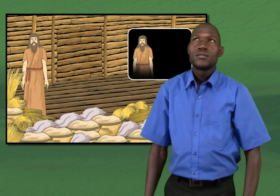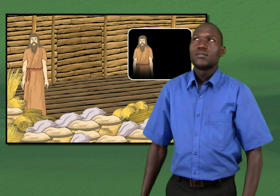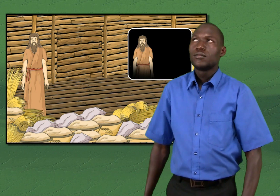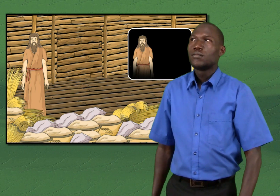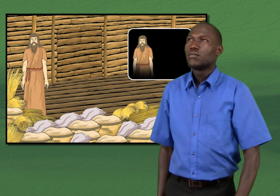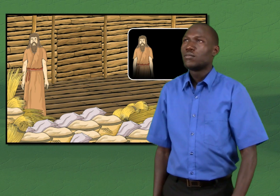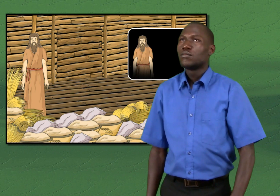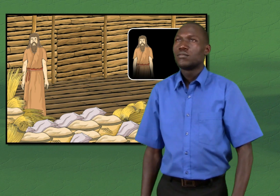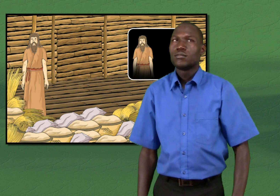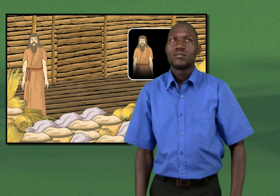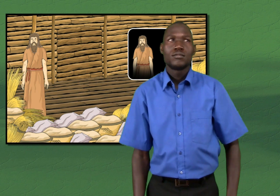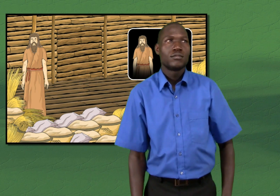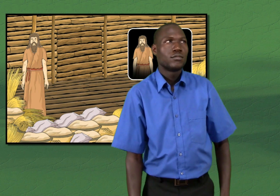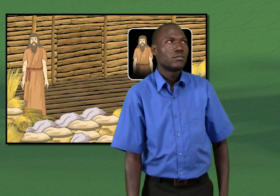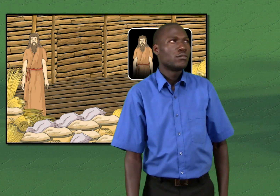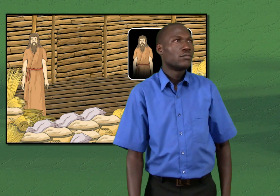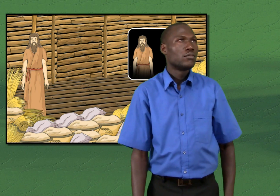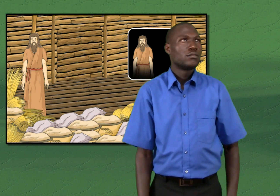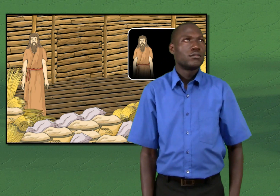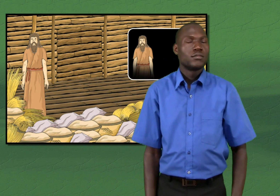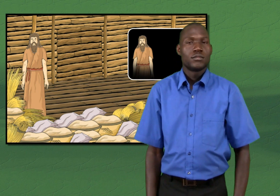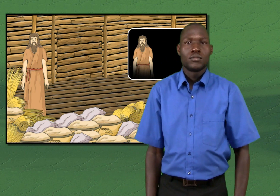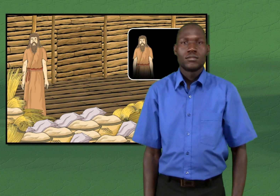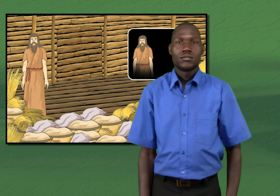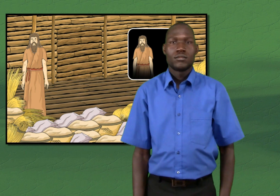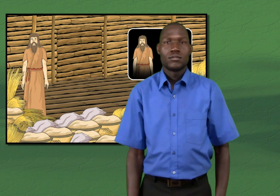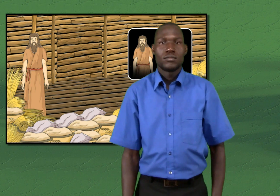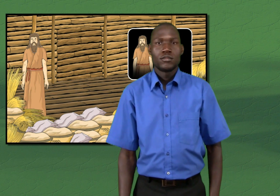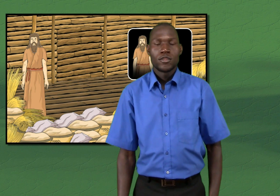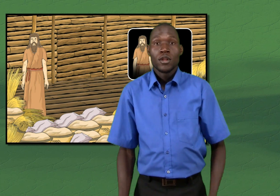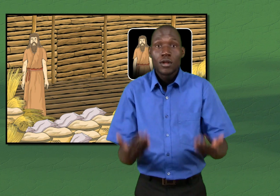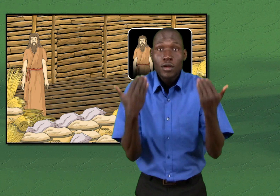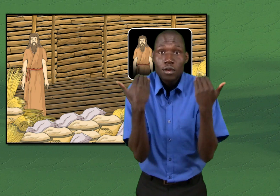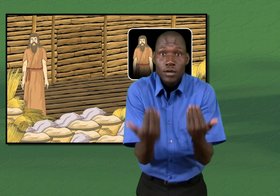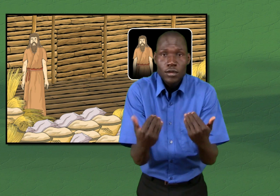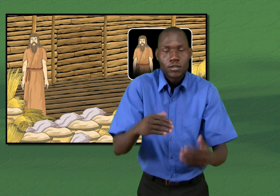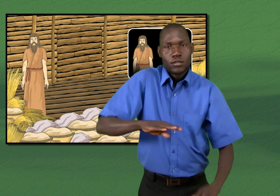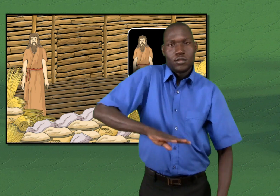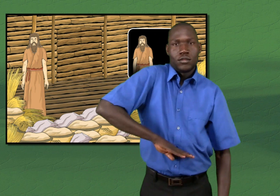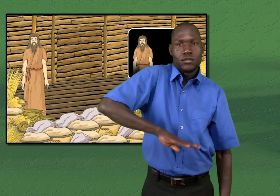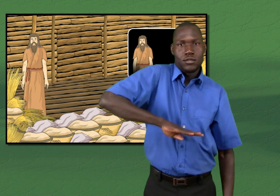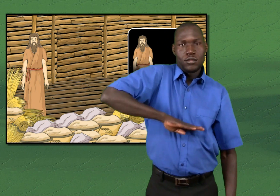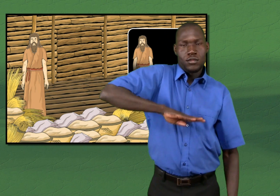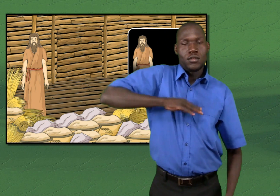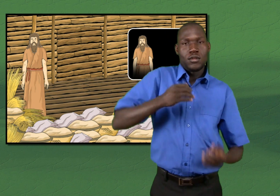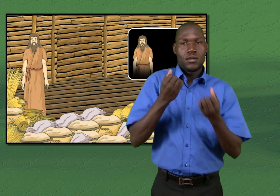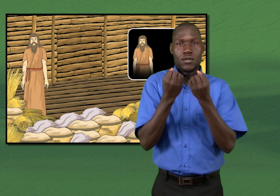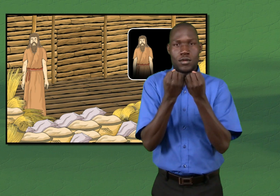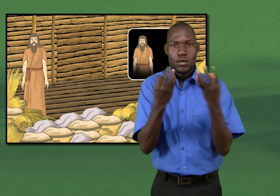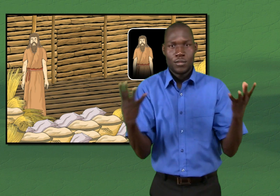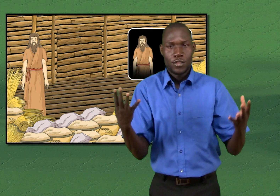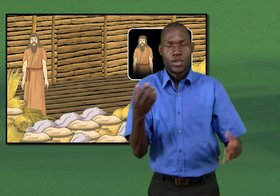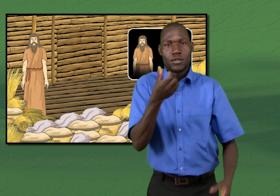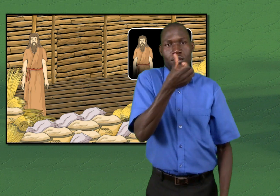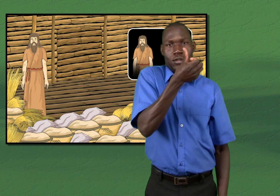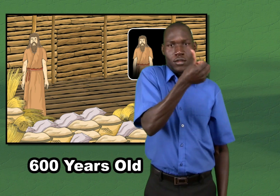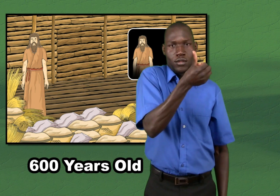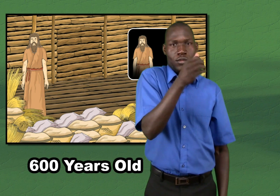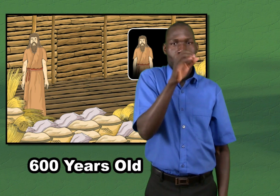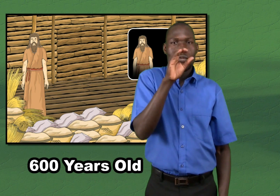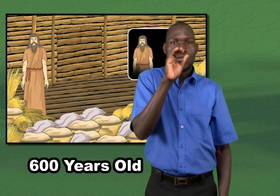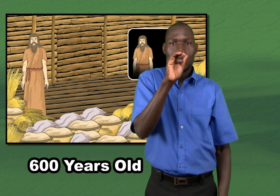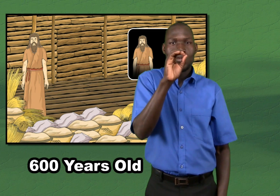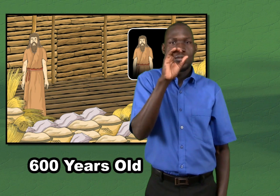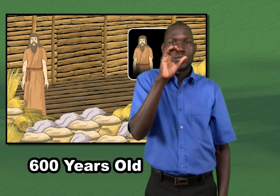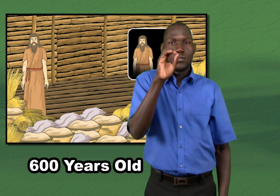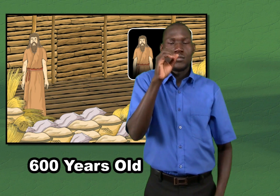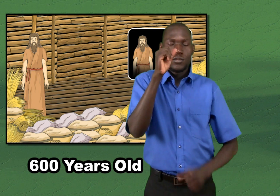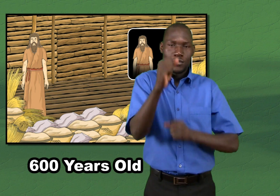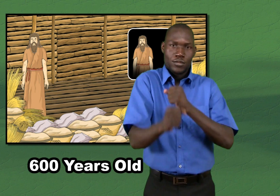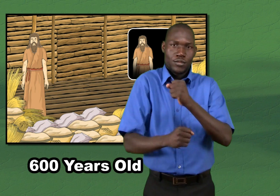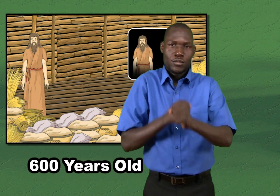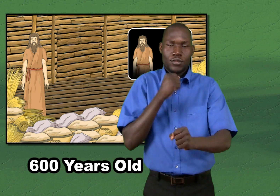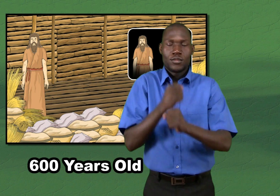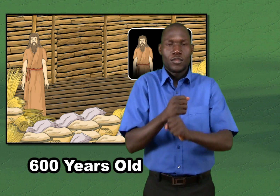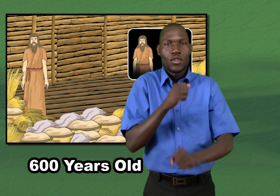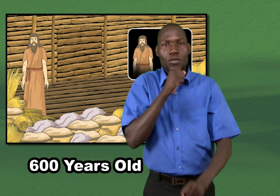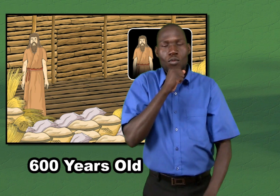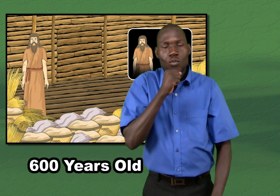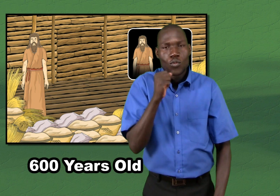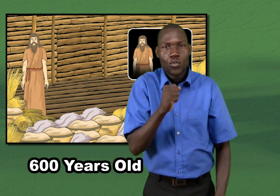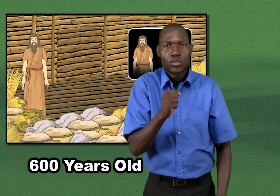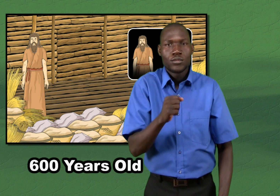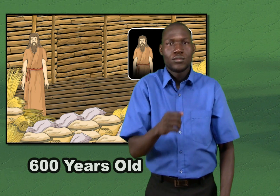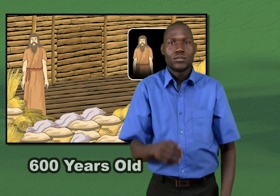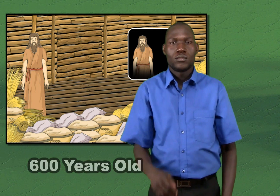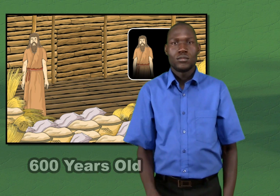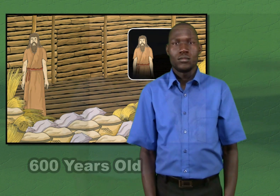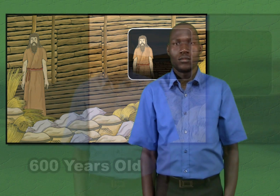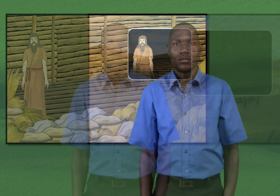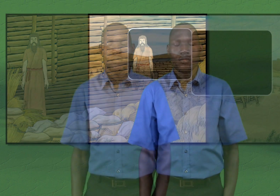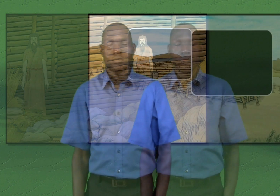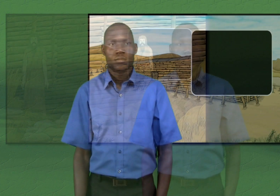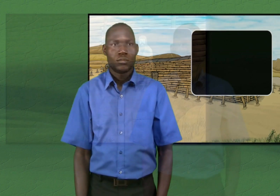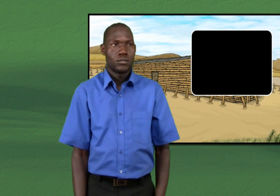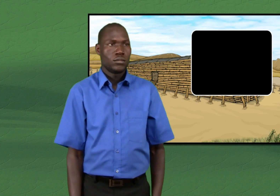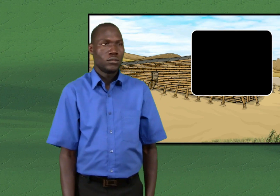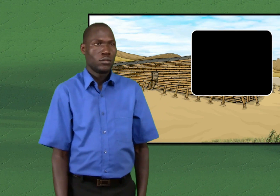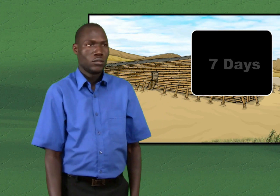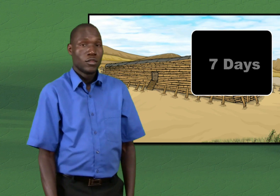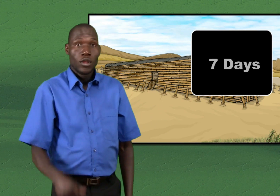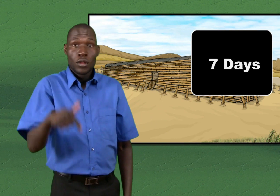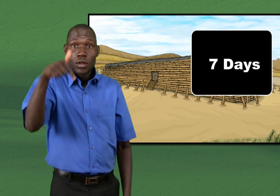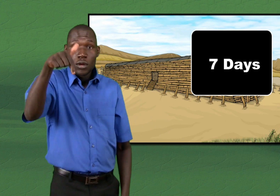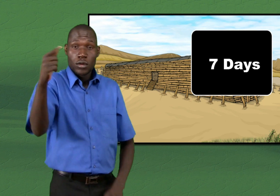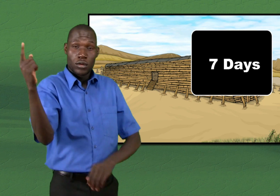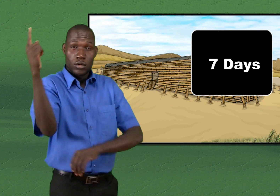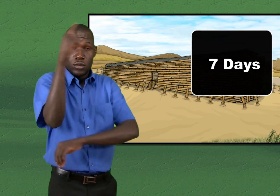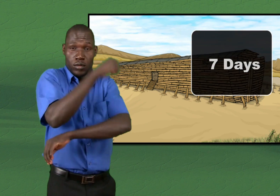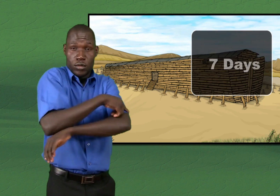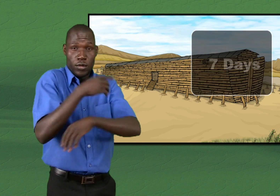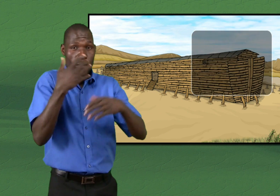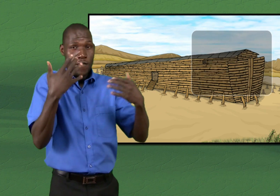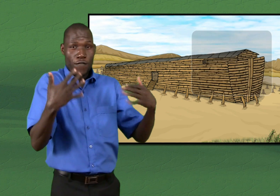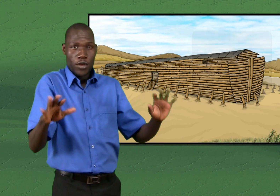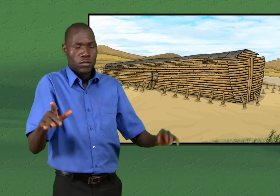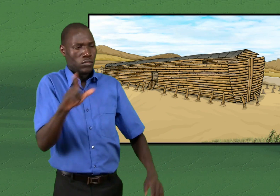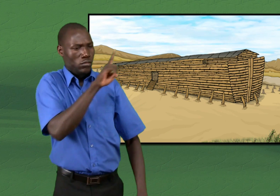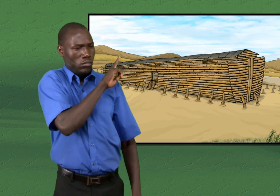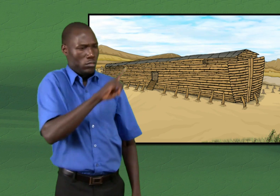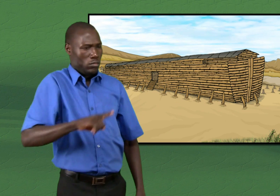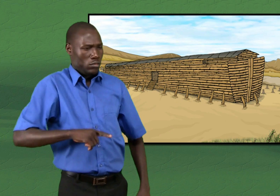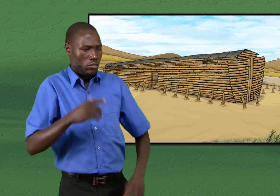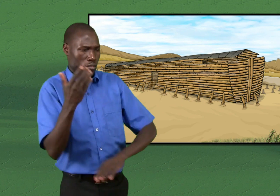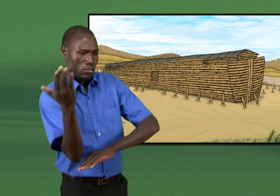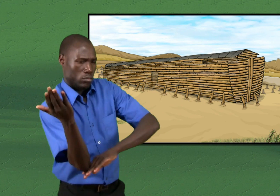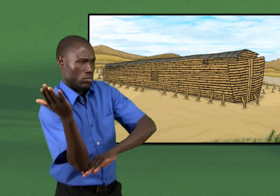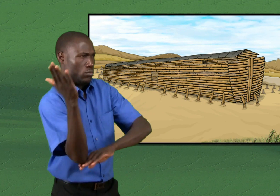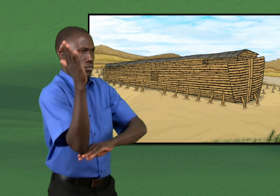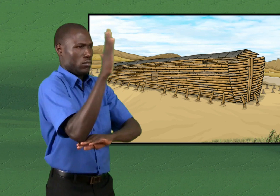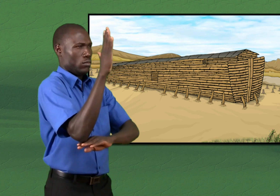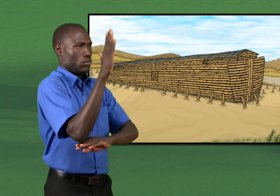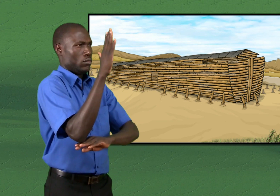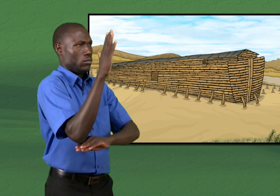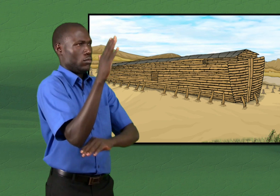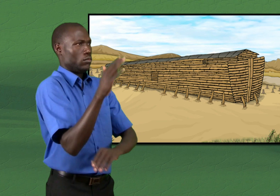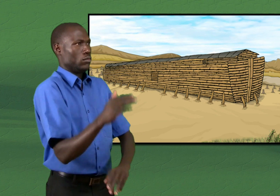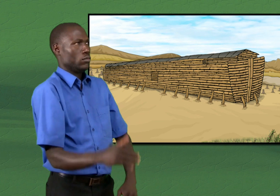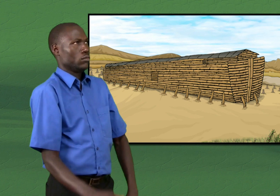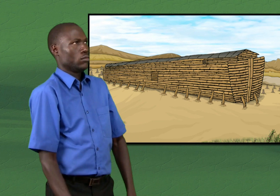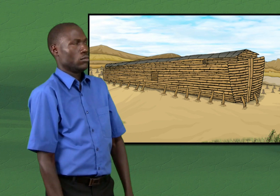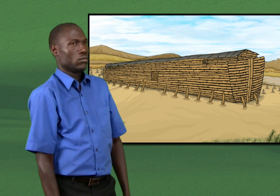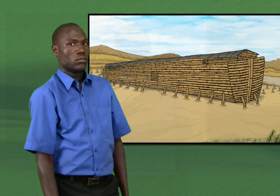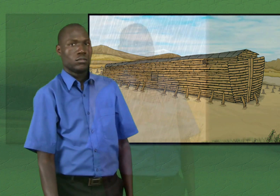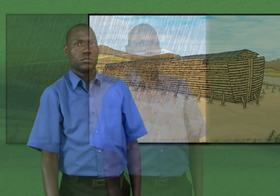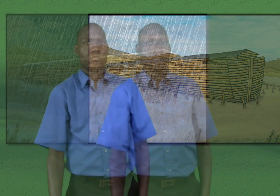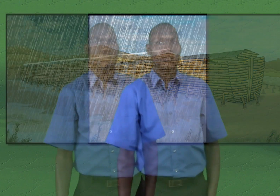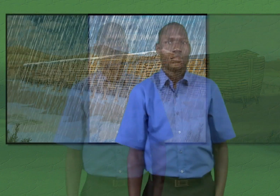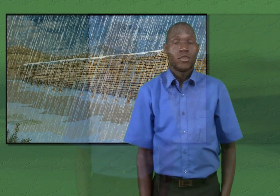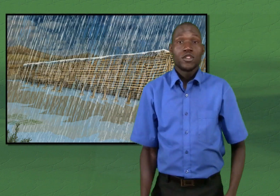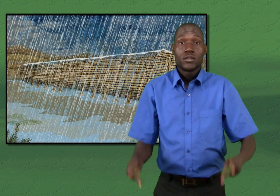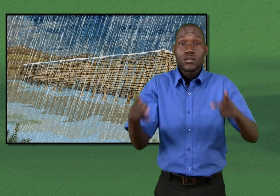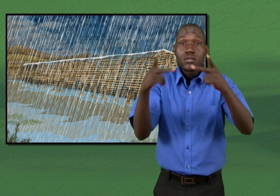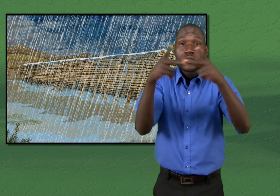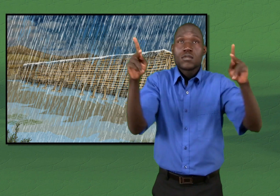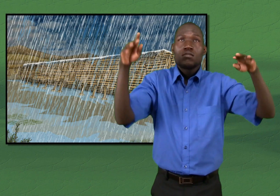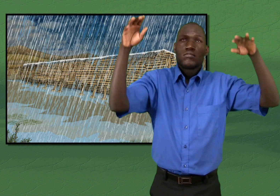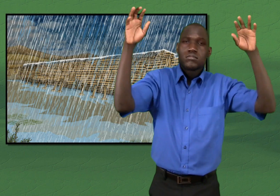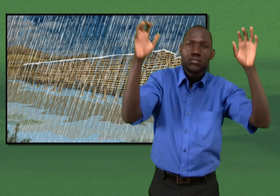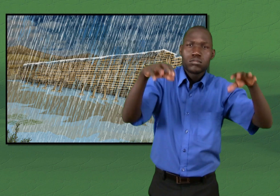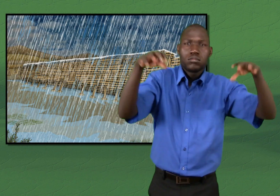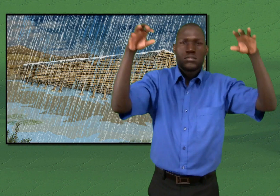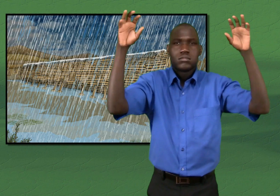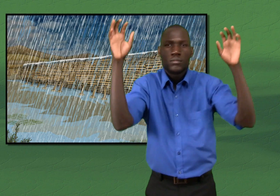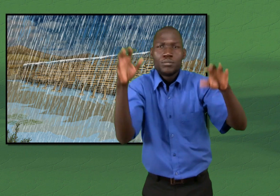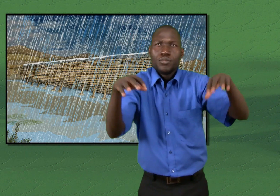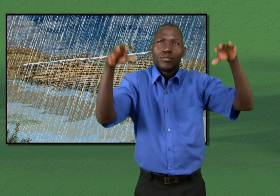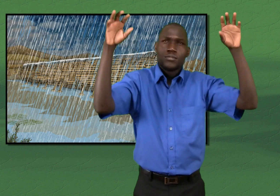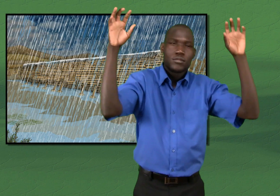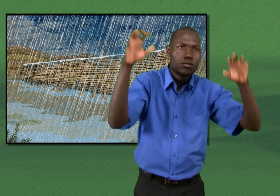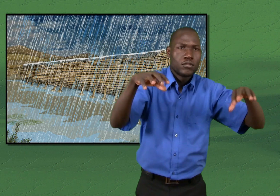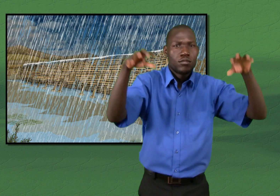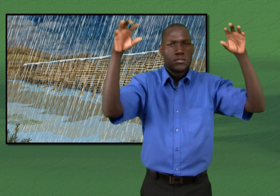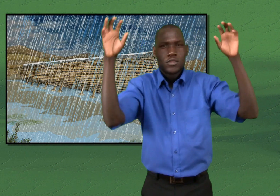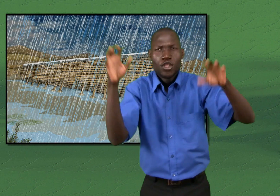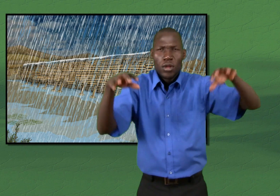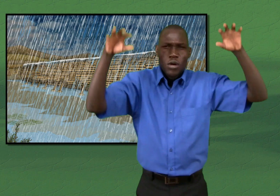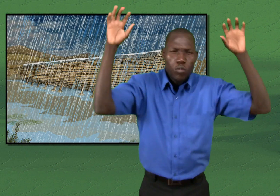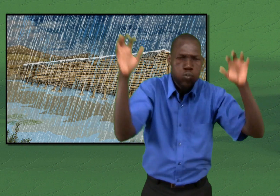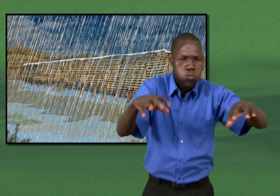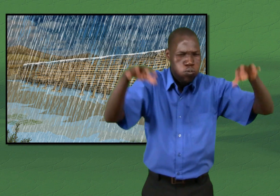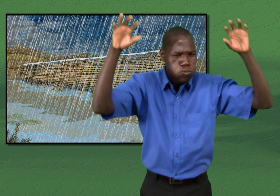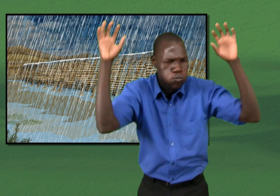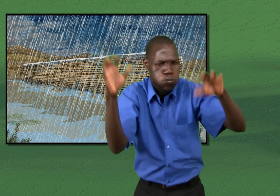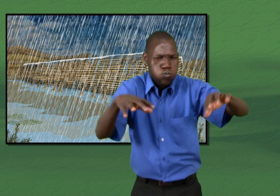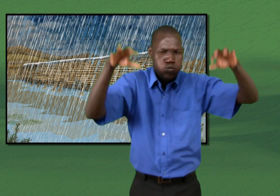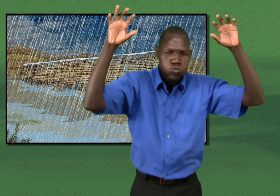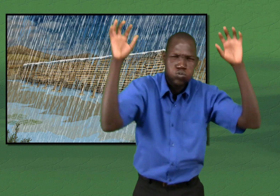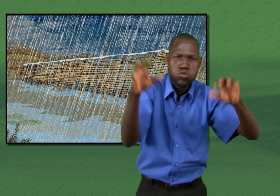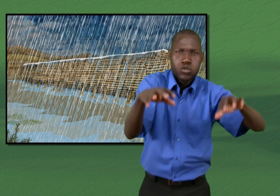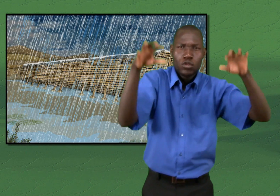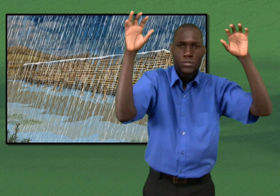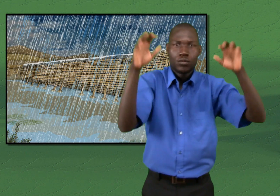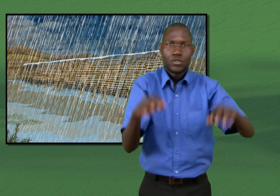They came to Noah to enter the ark, two by two of every creature with the breath of life. And they entered, the male and female of every living thing, as God had commanded Noah. Then the LORD shut him in.